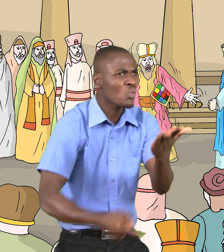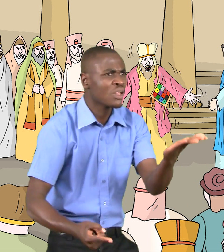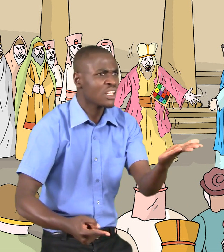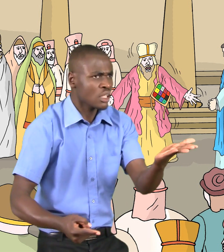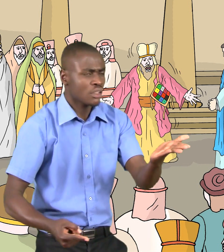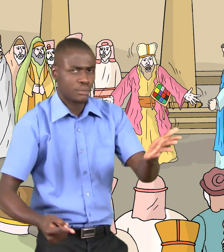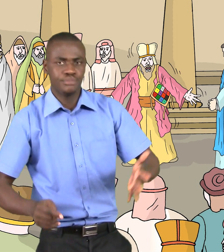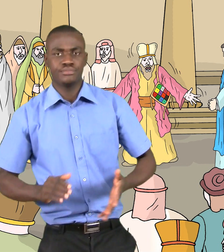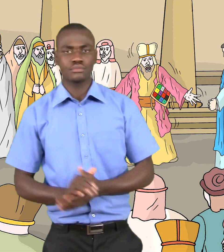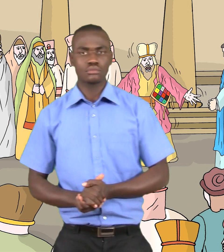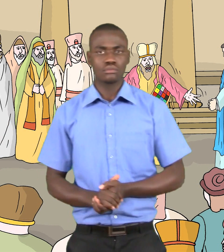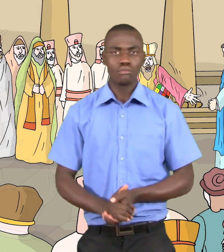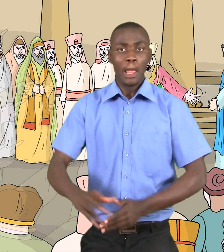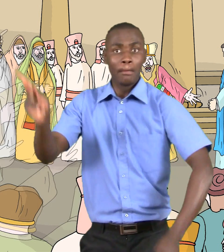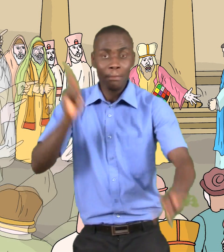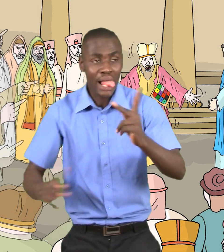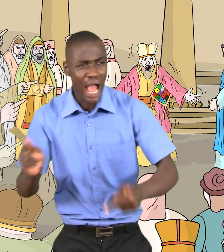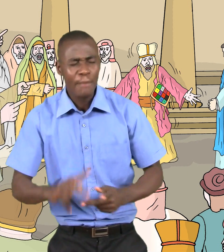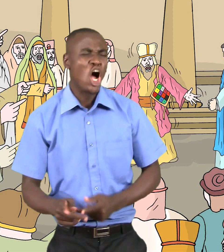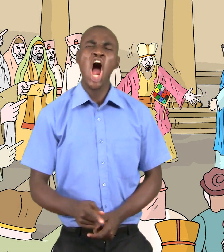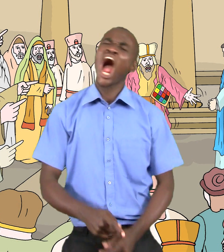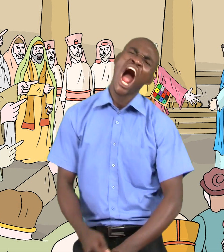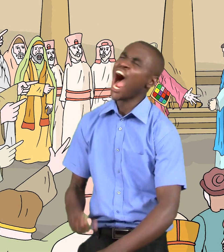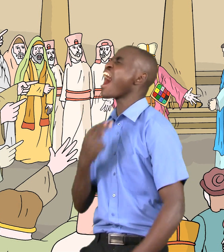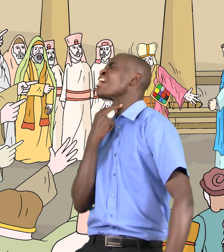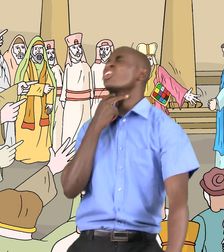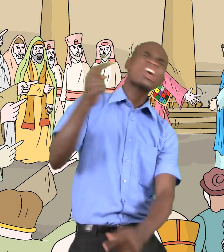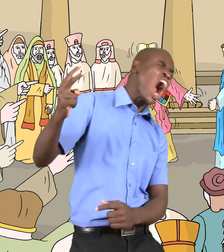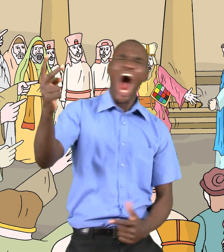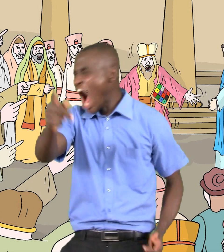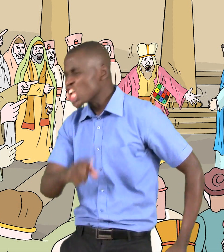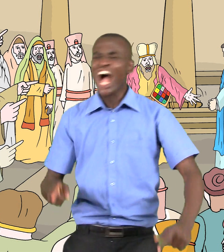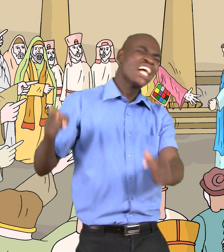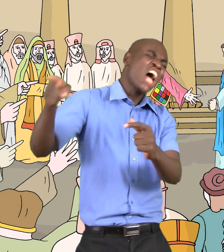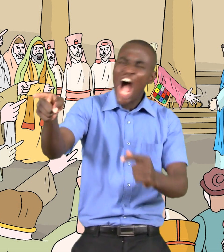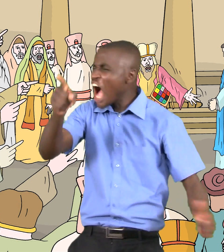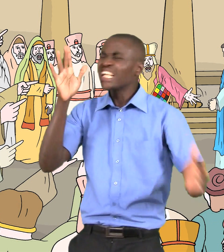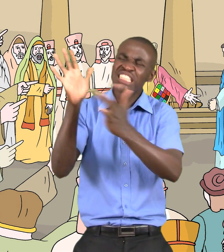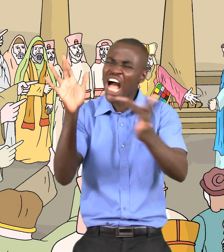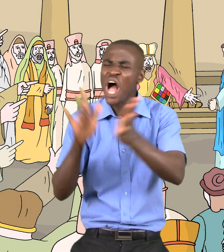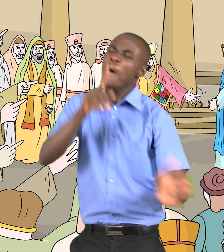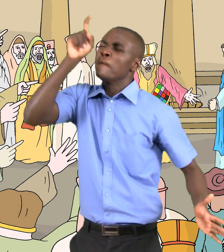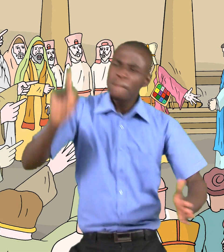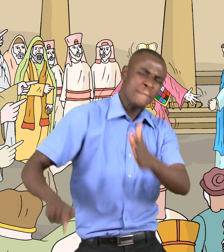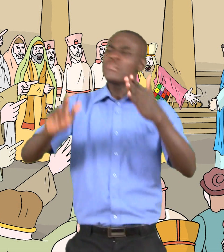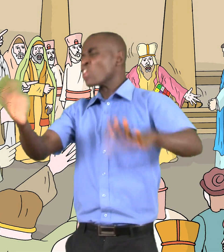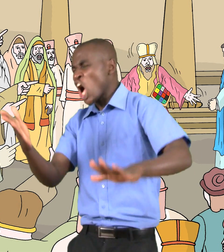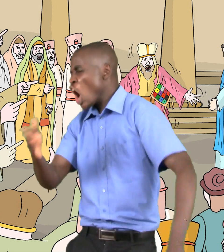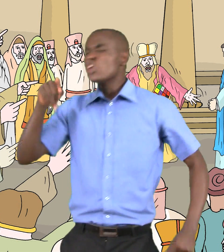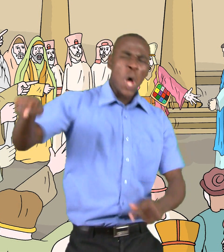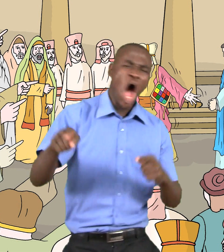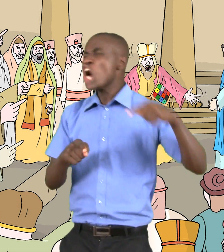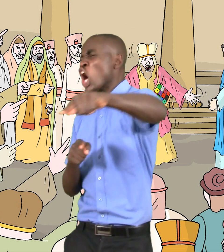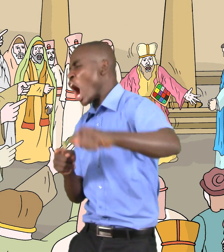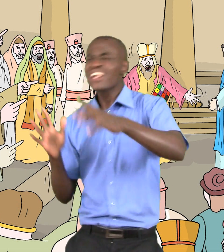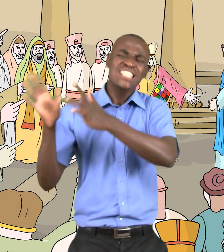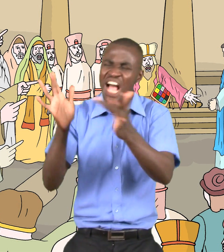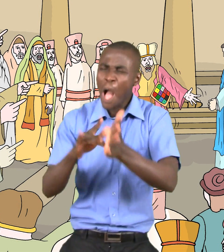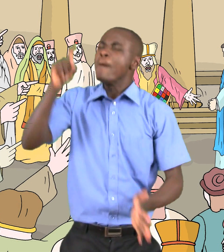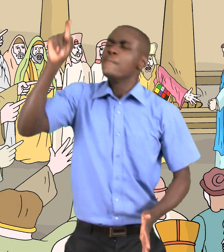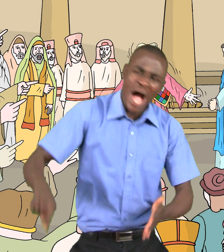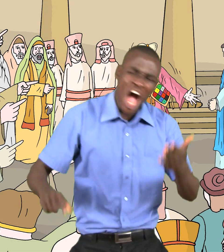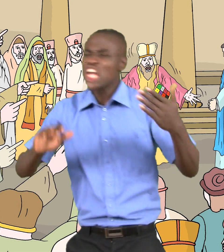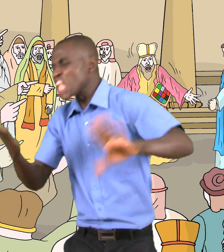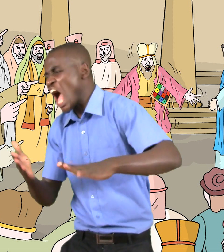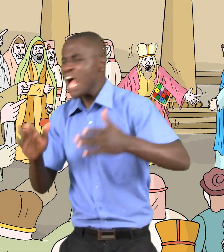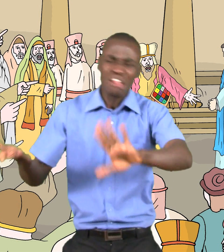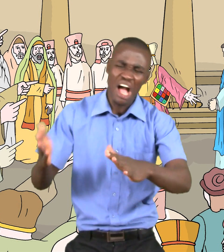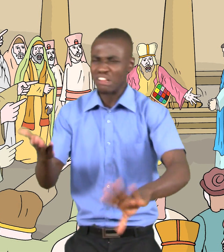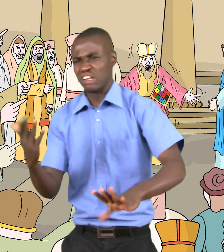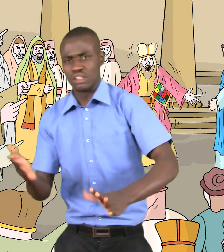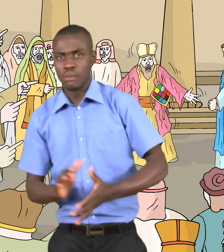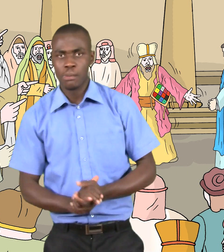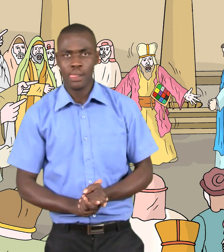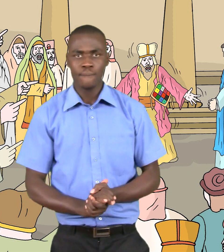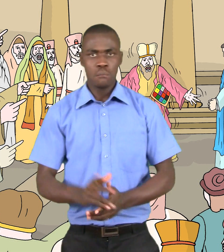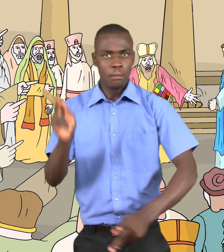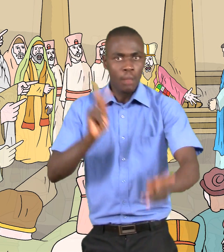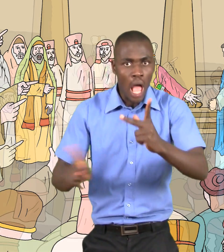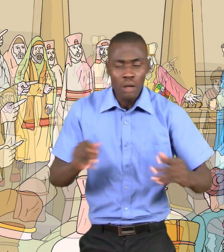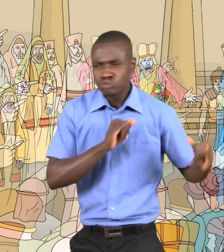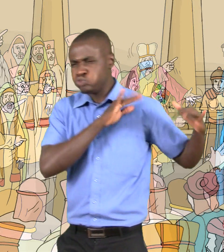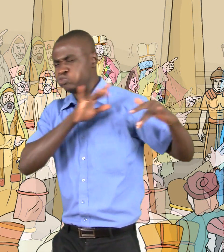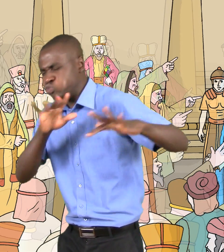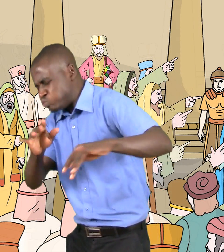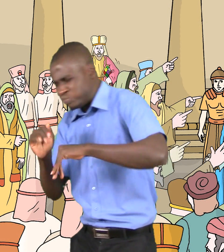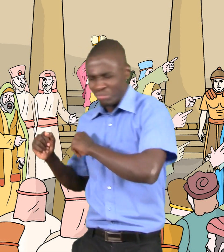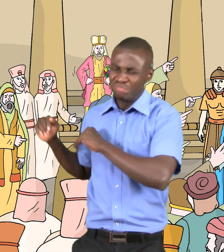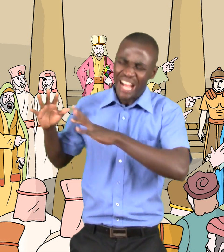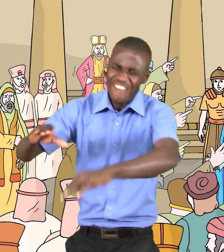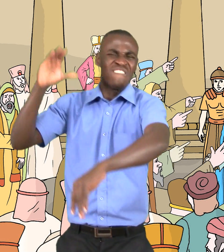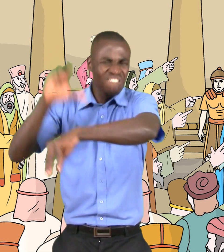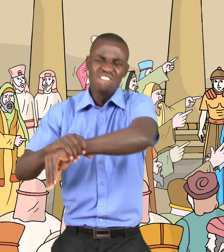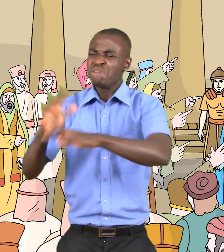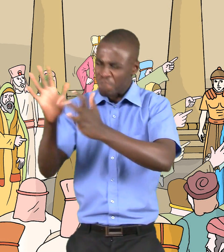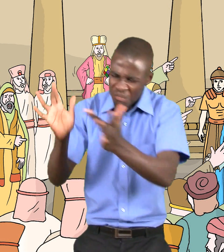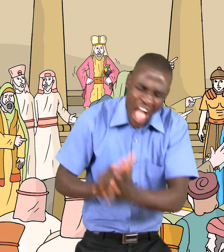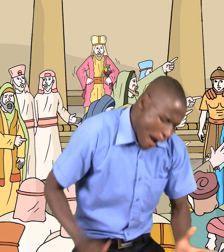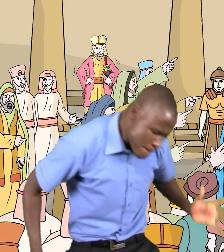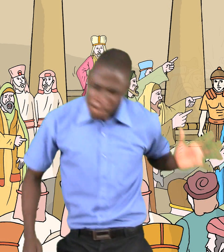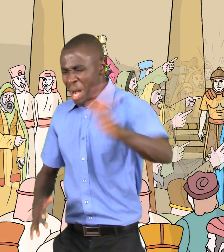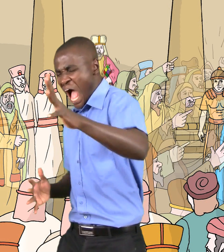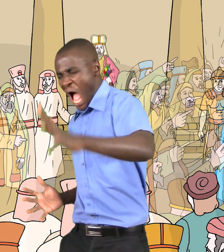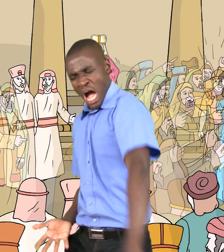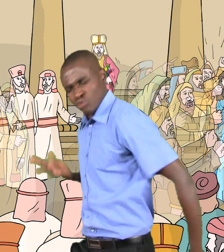“He deserves to die,” they answered.